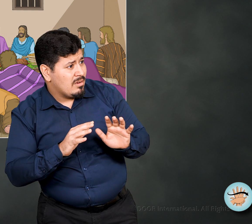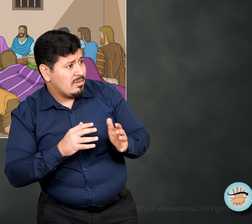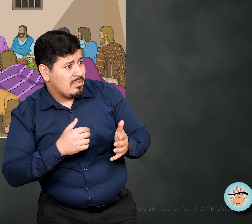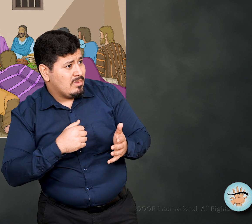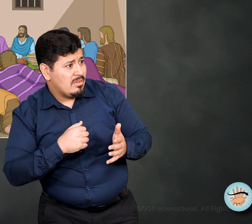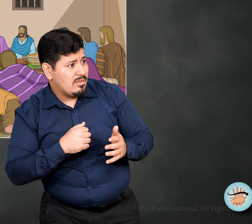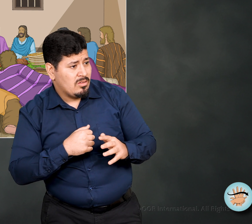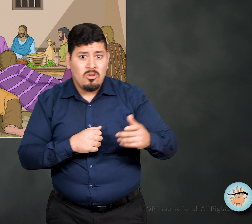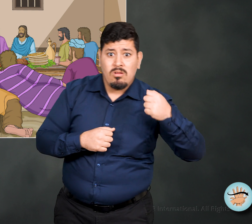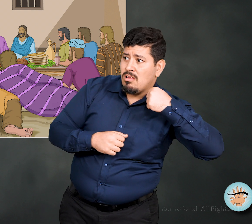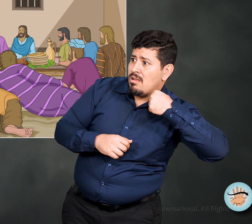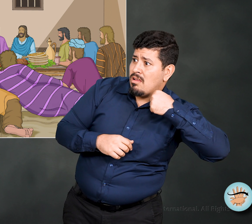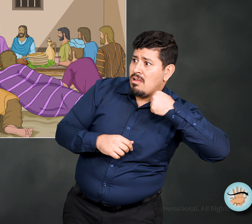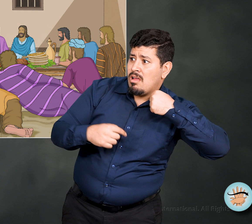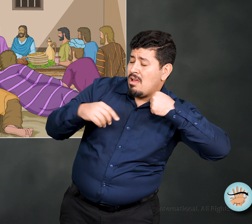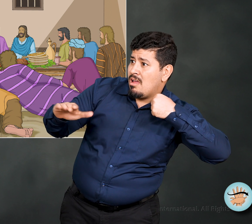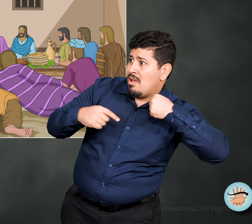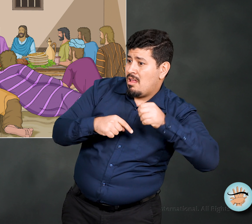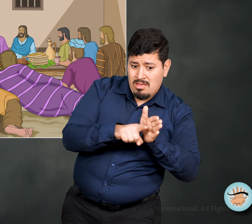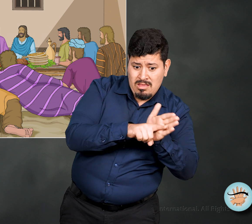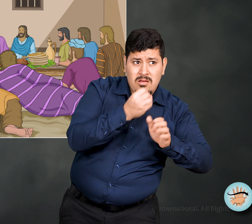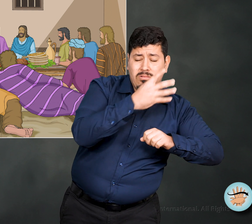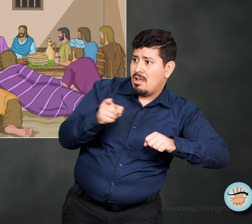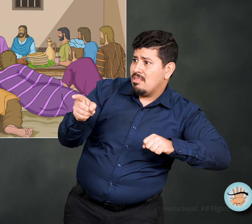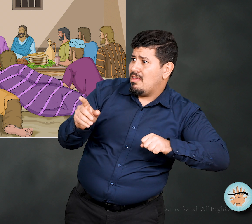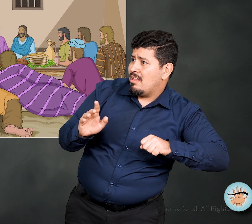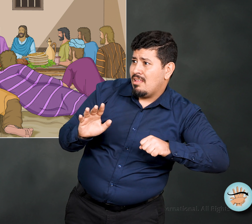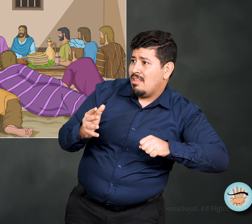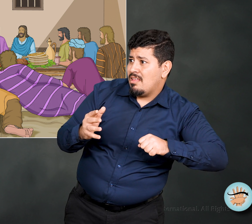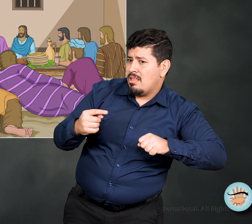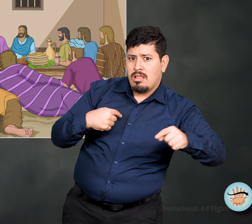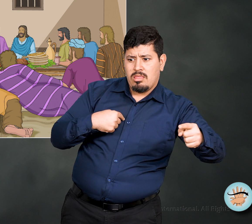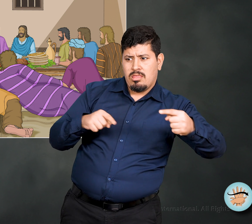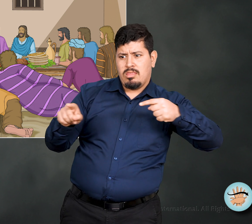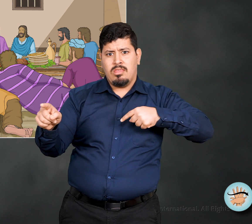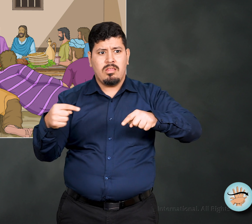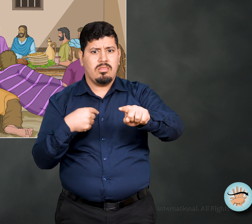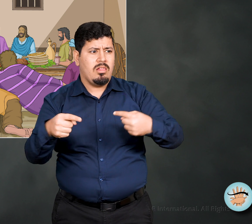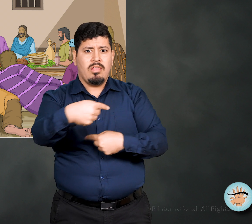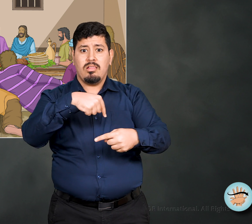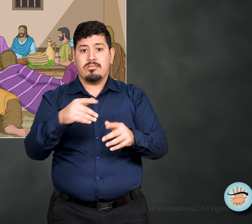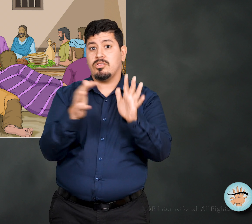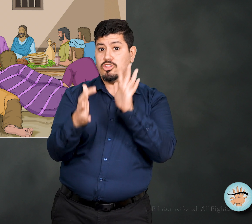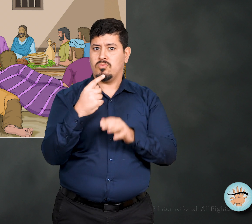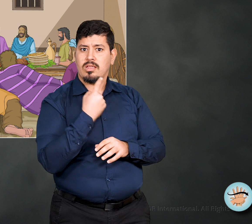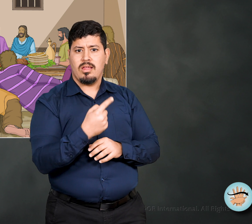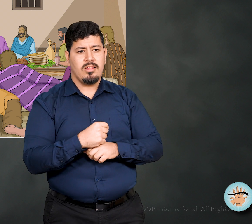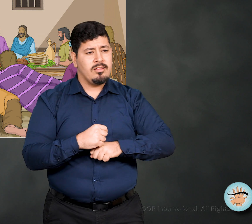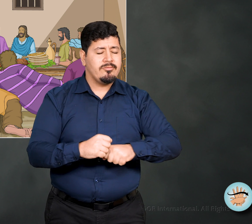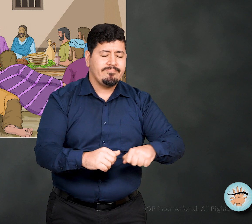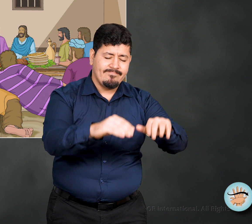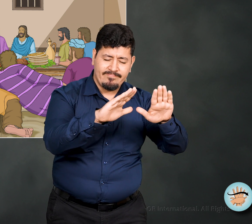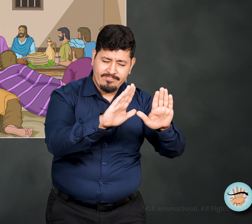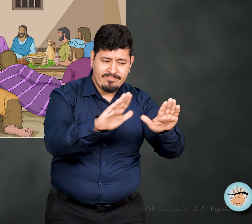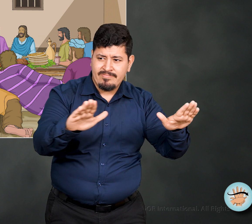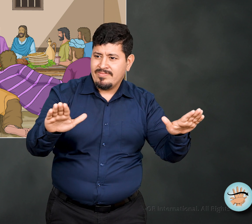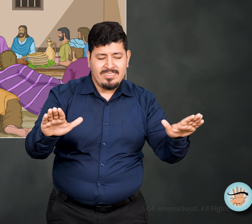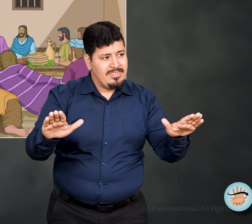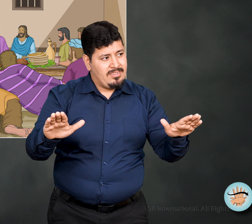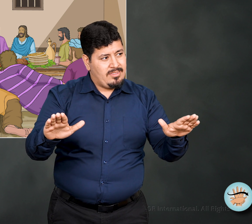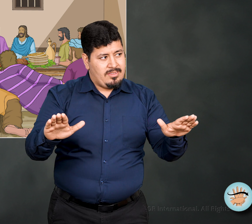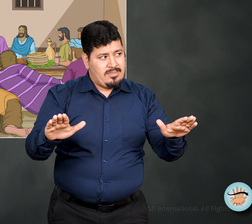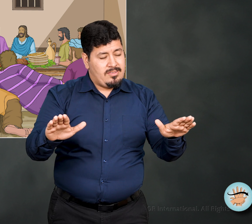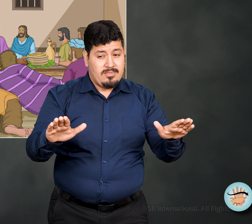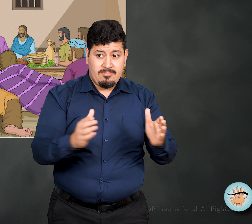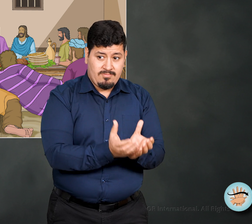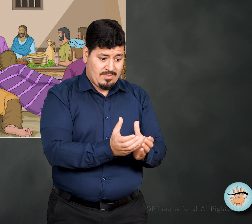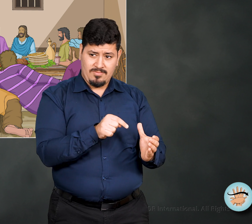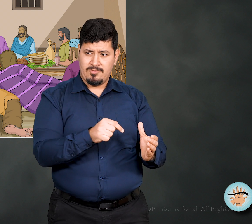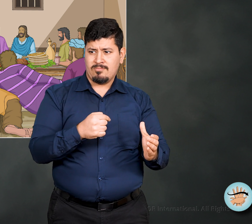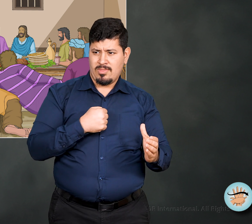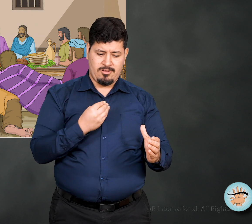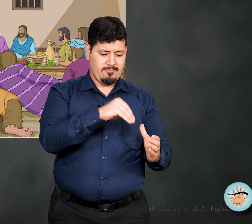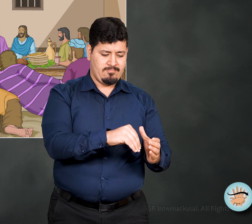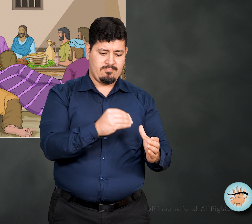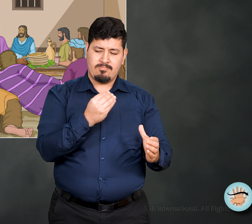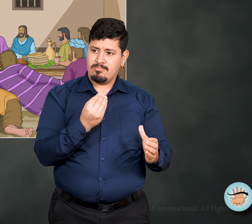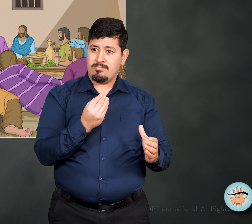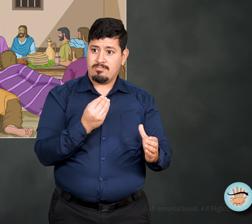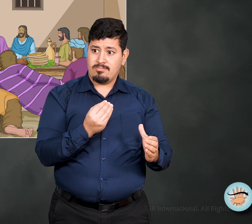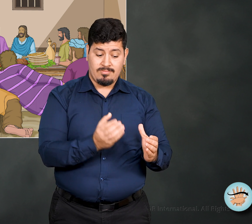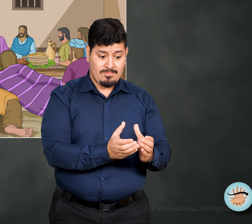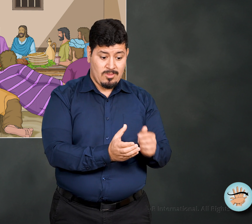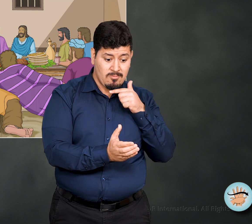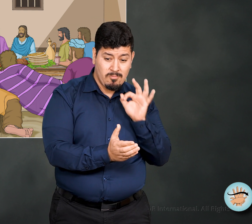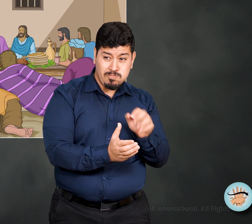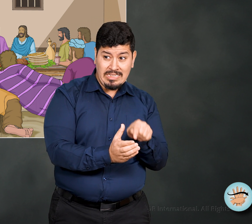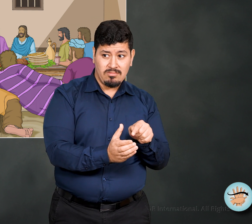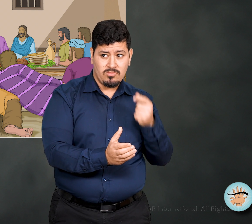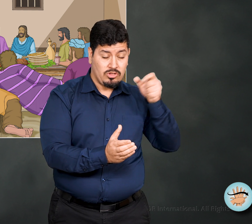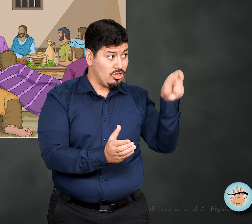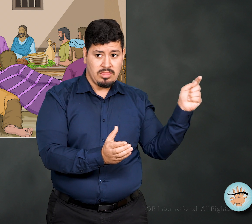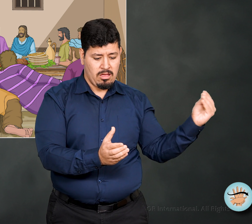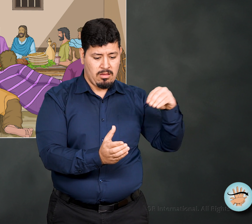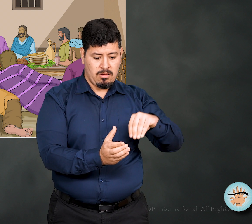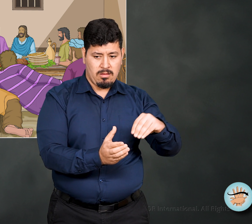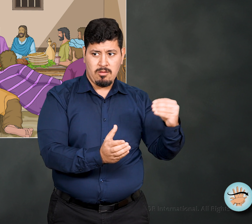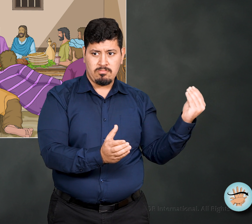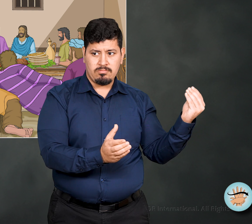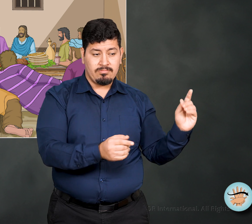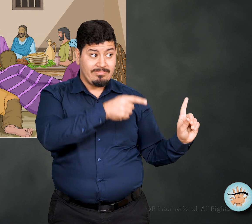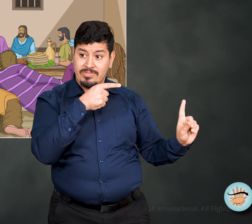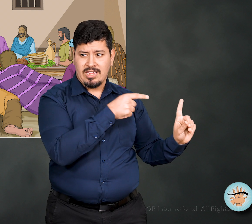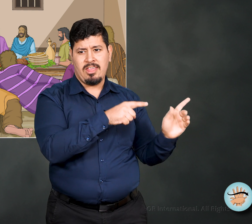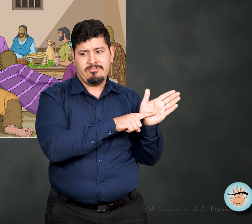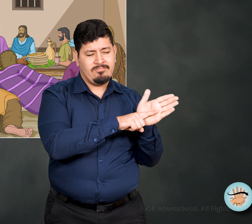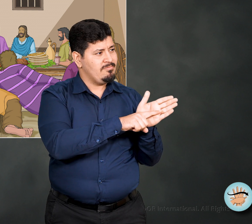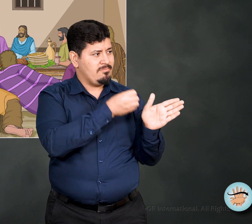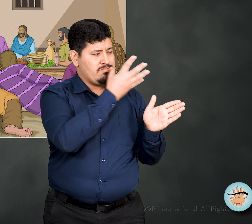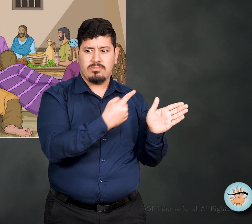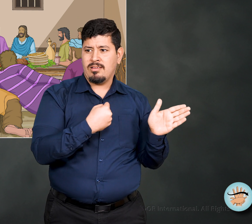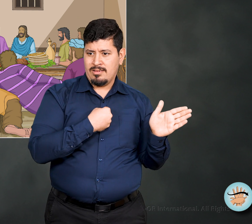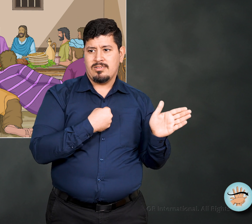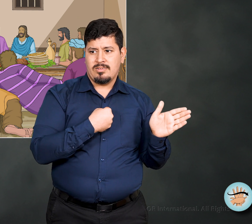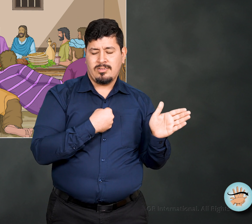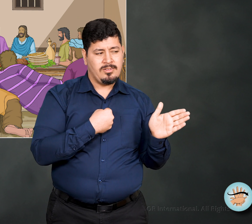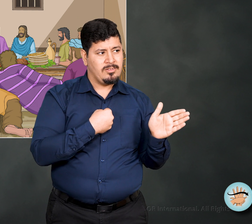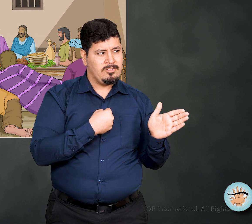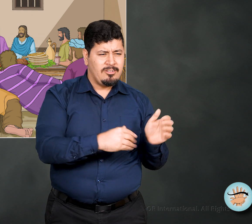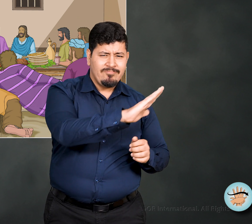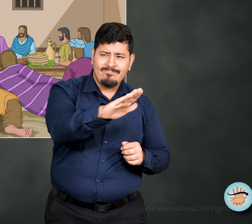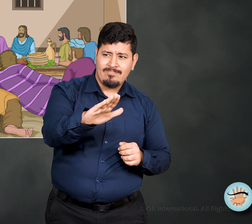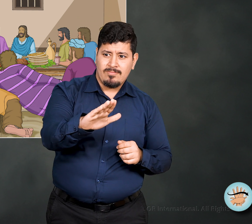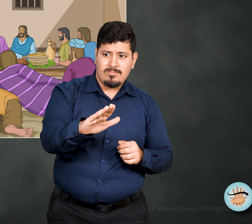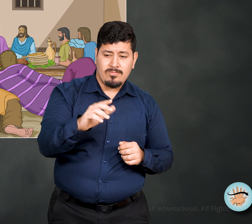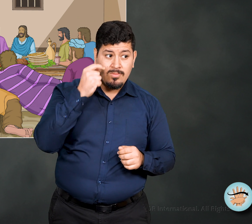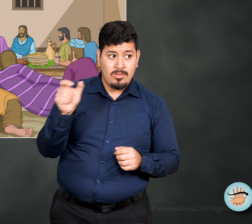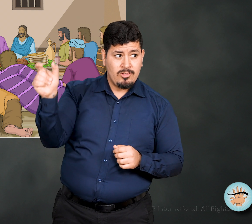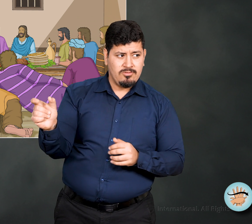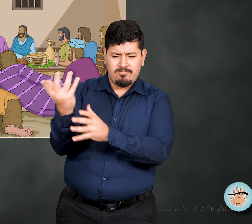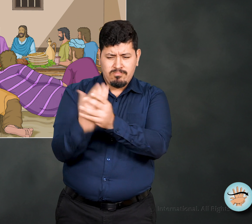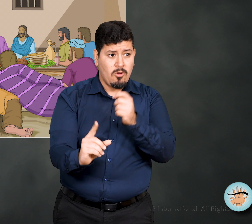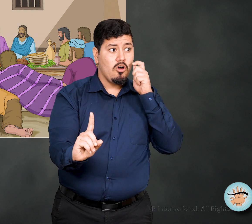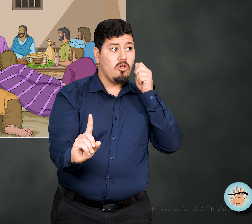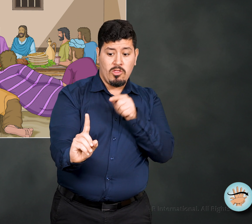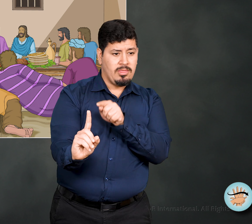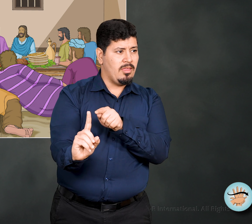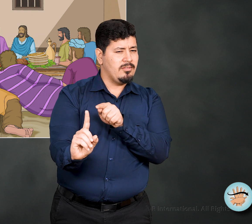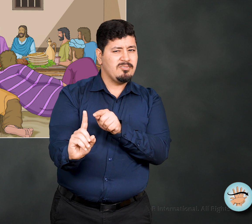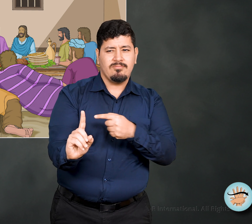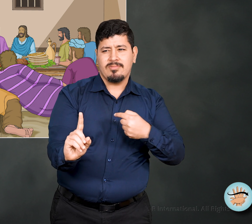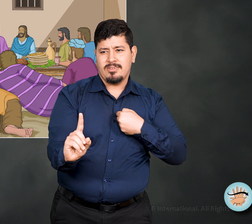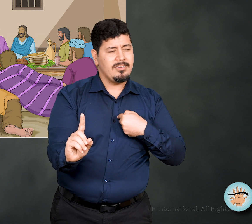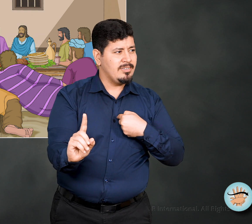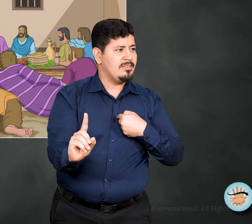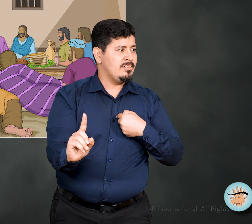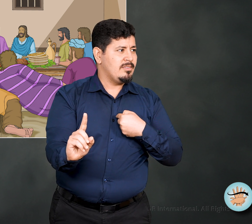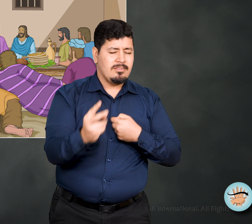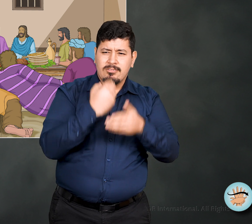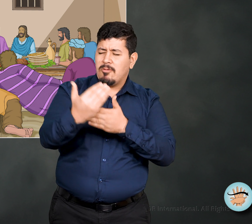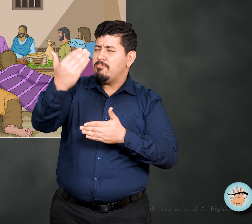Jesus answered, “The one who has dipped his hand into the bowl with Me will betray Me.